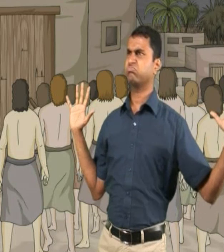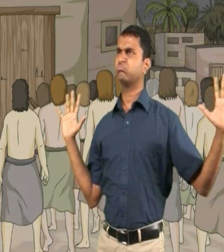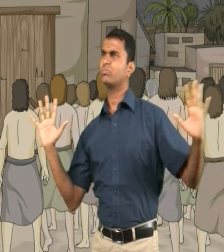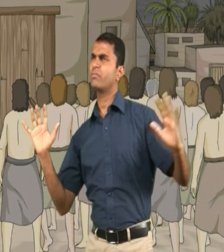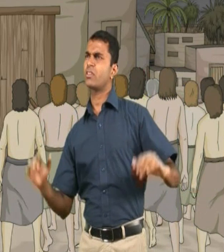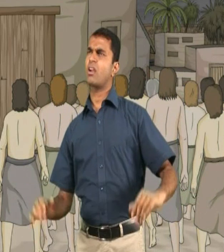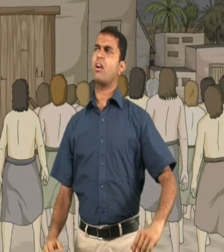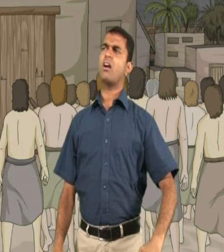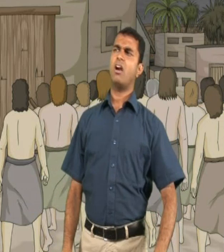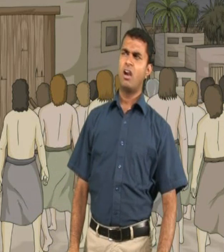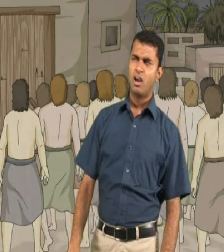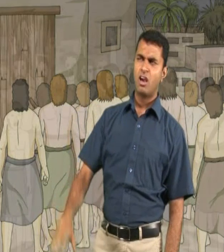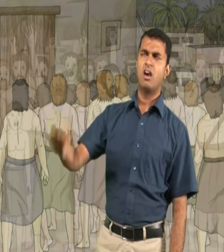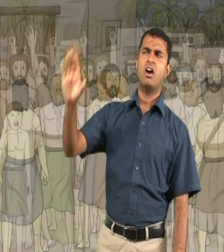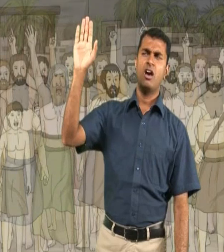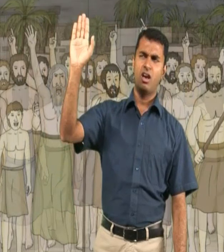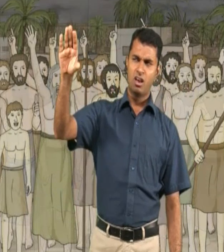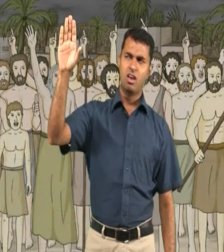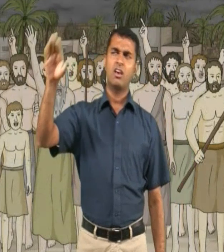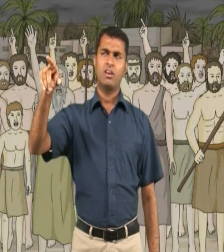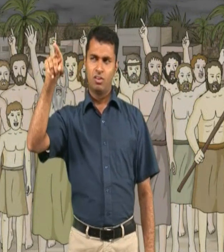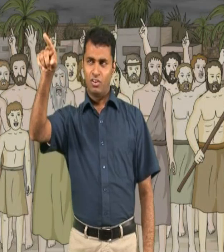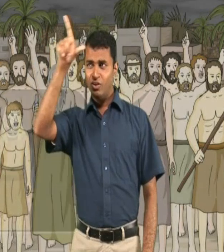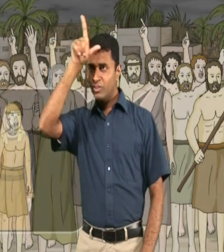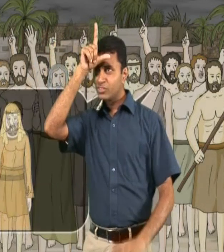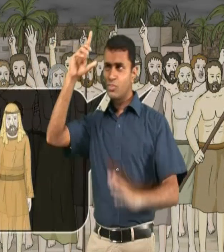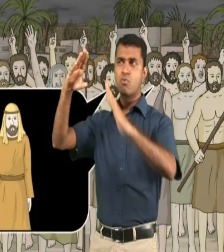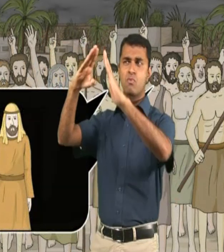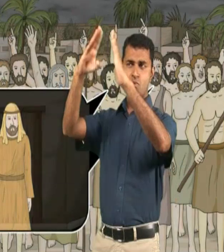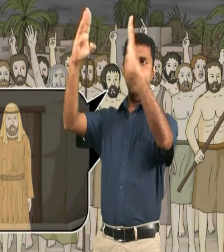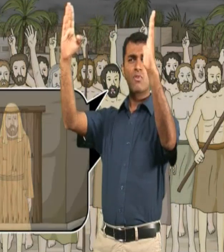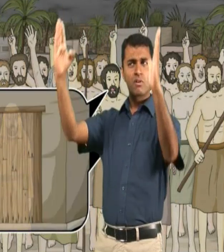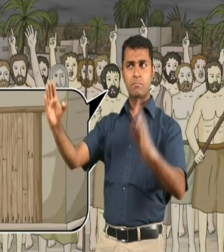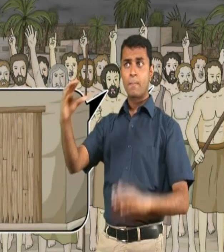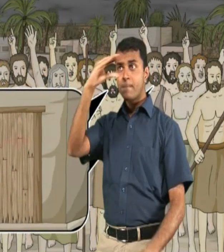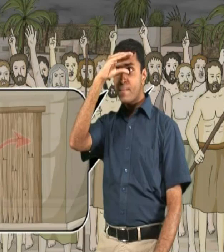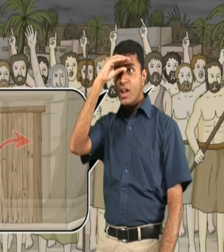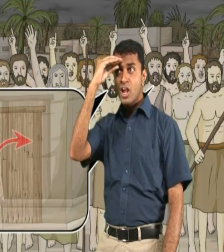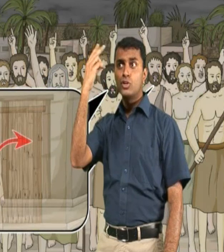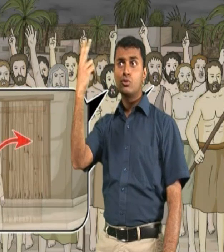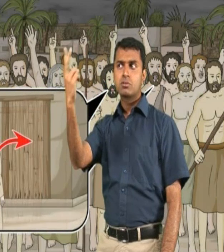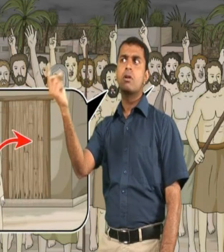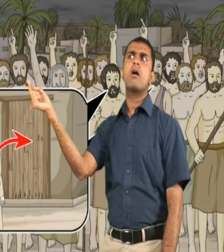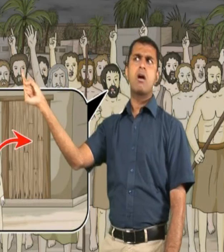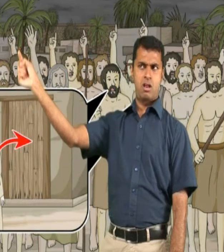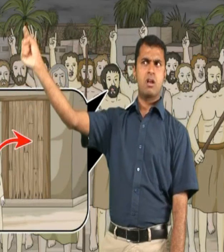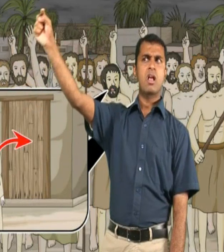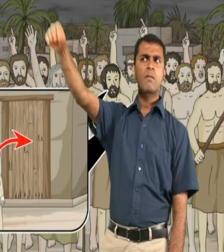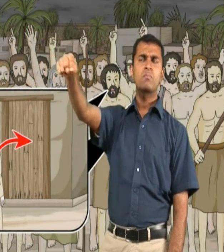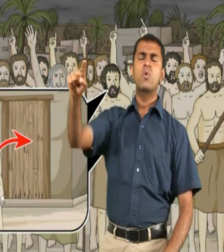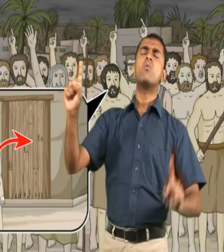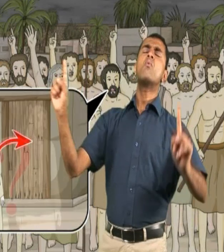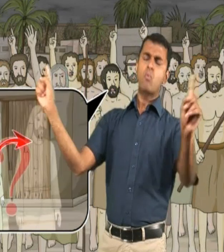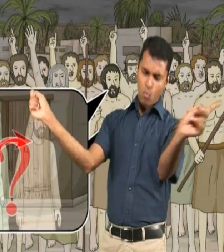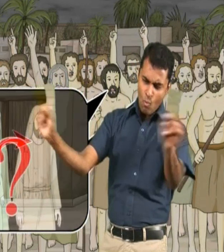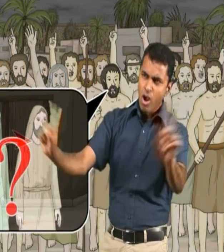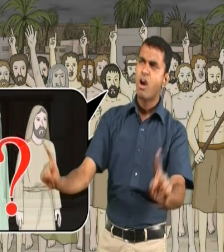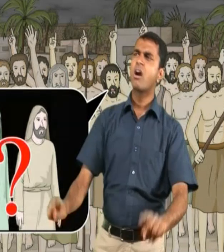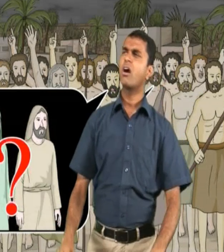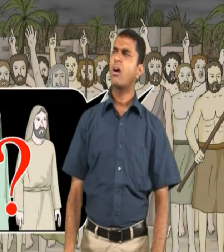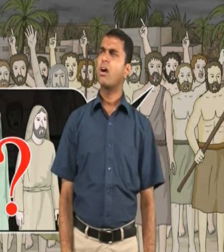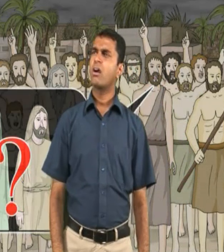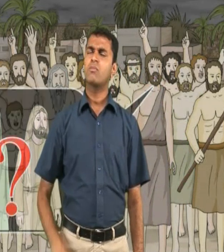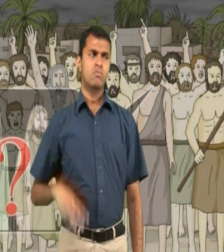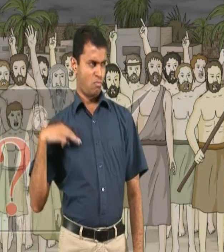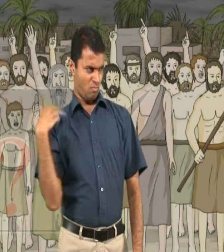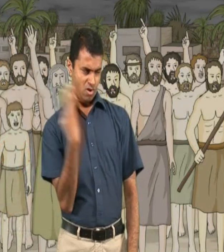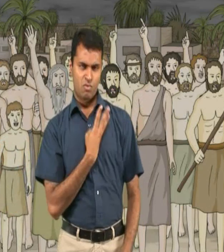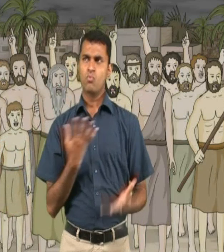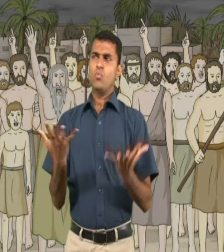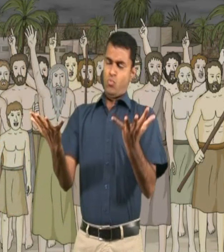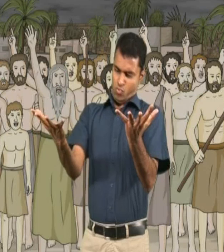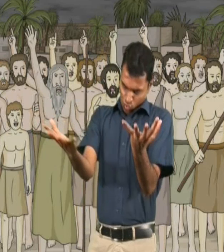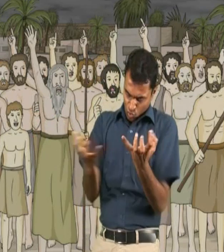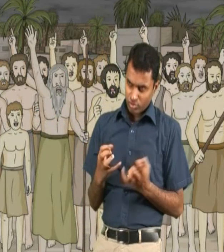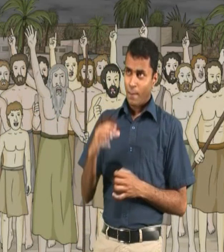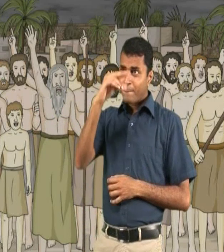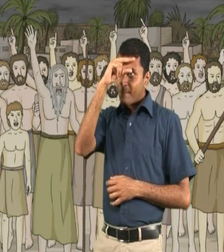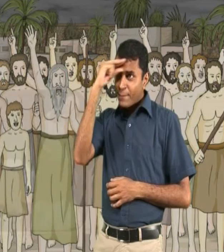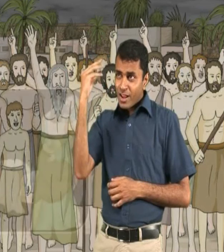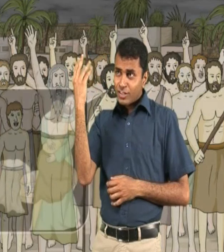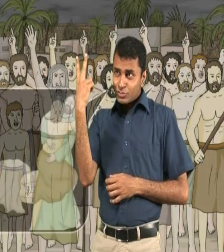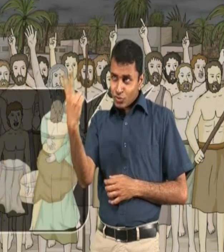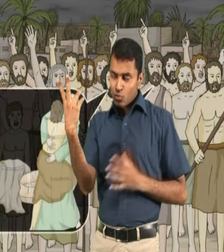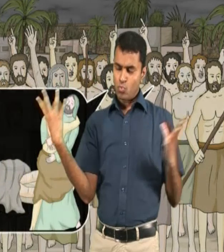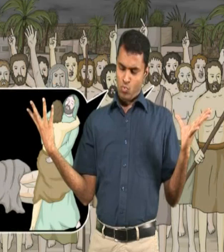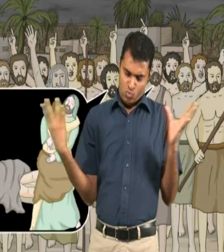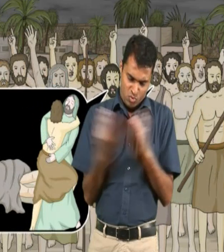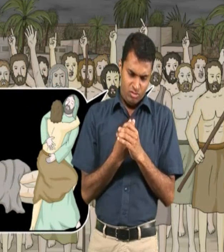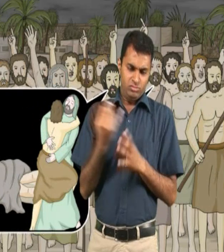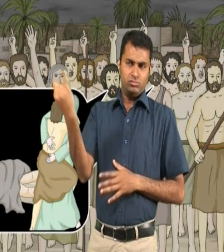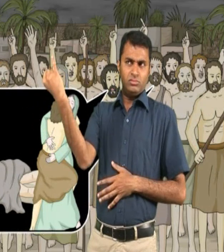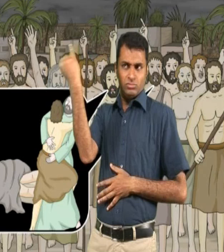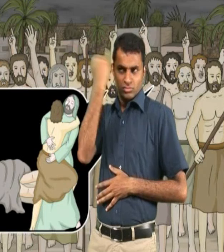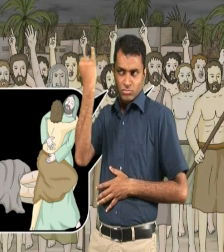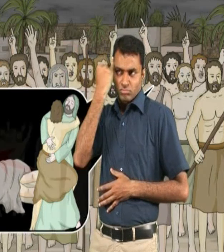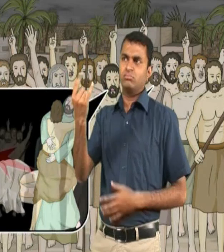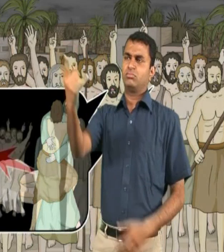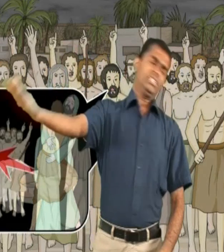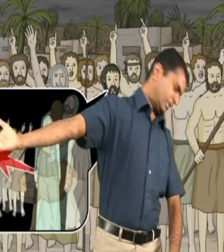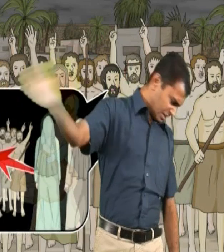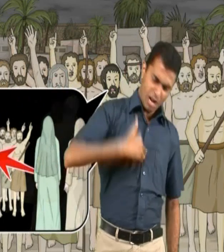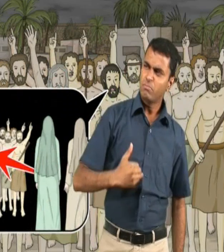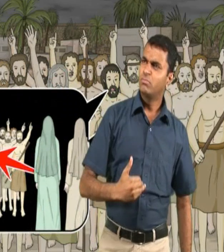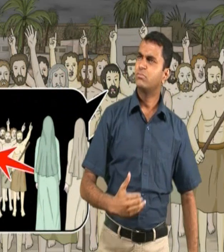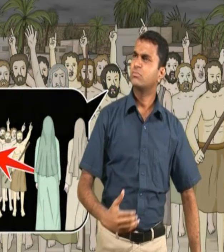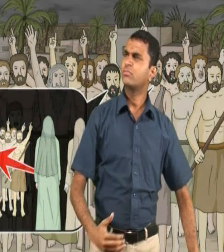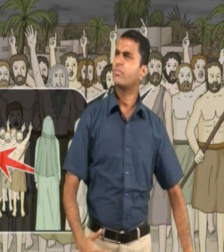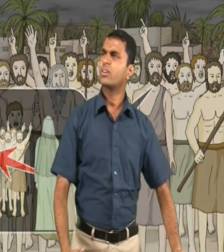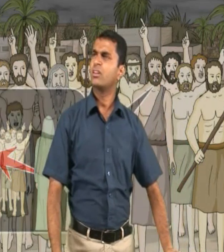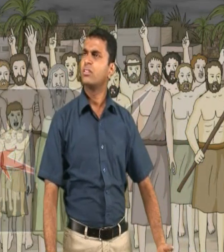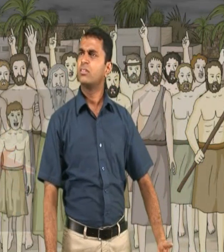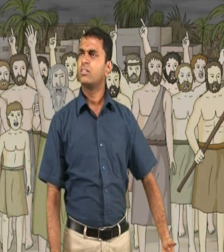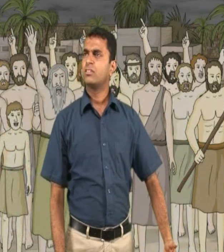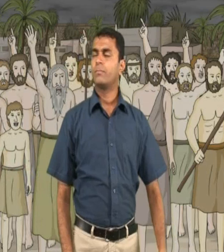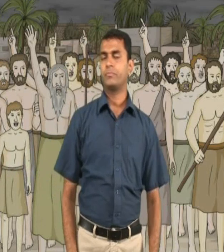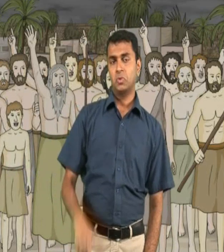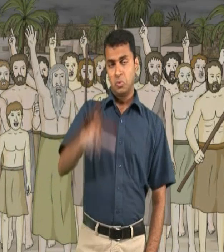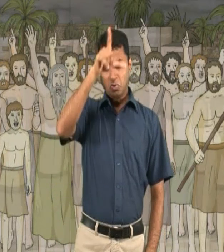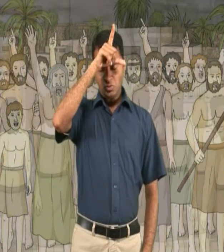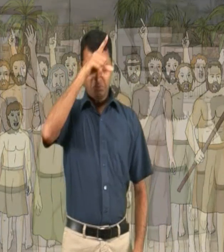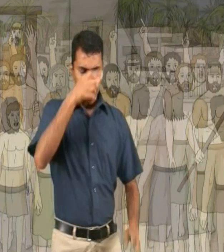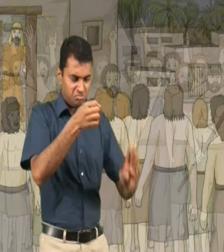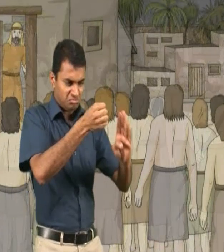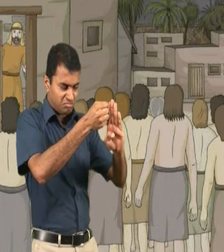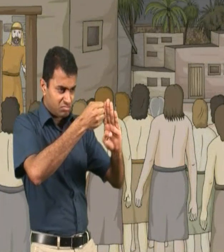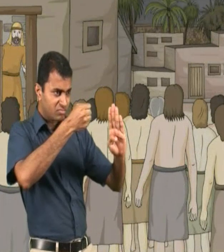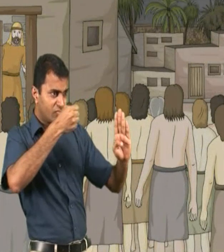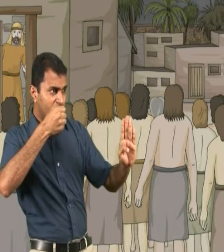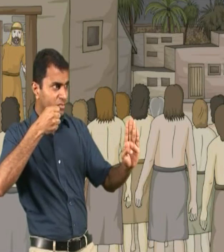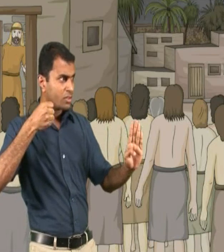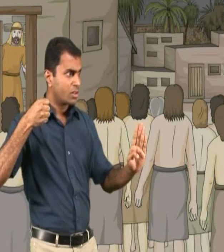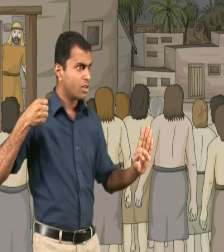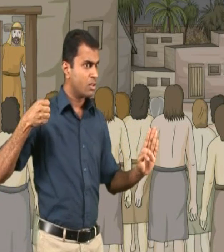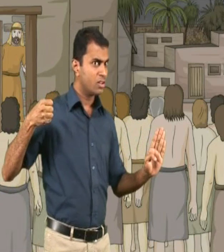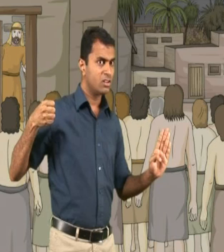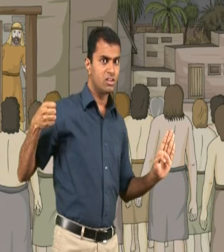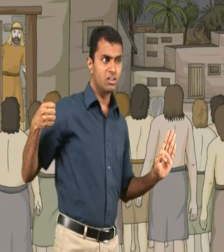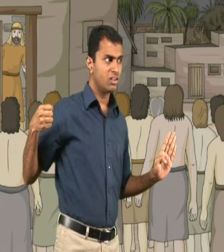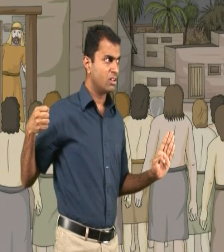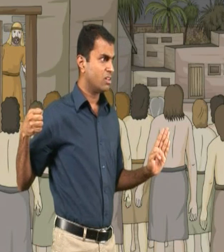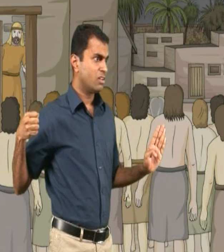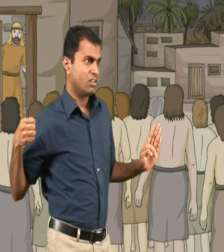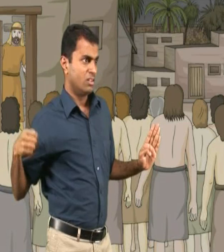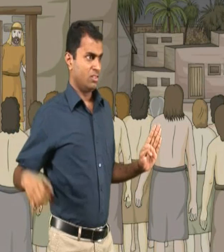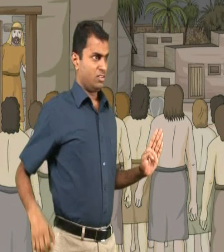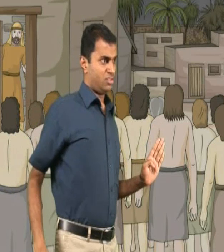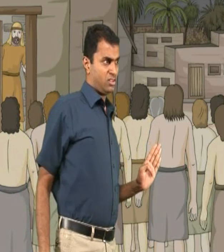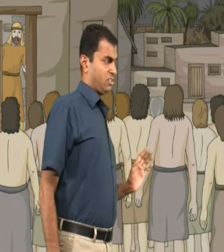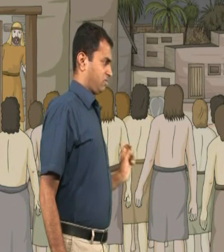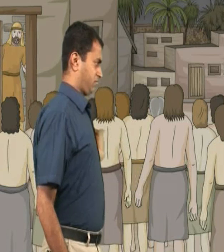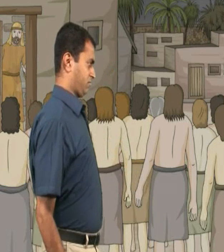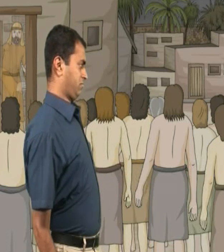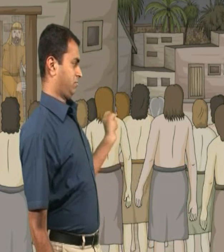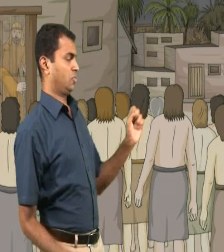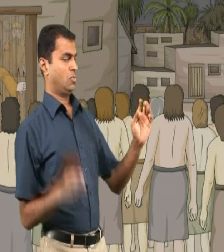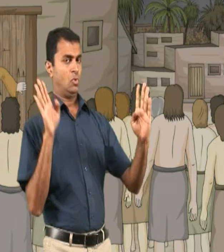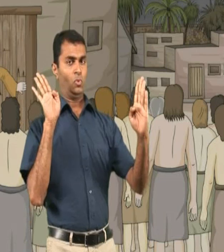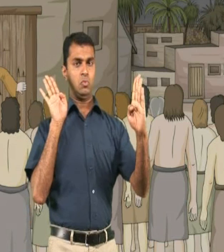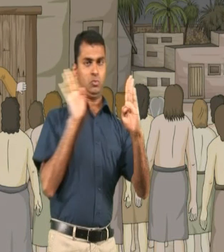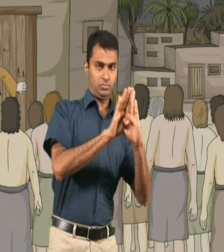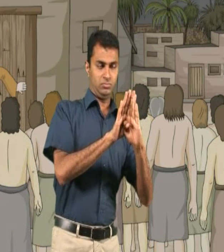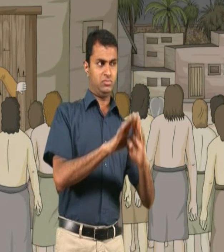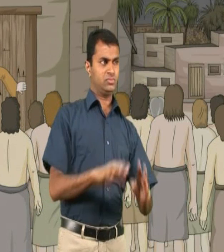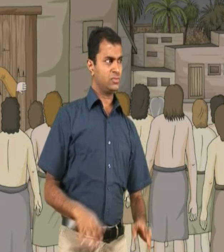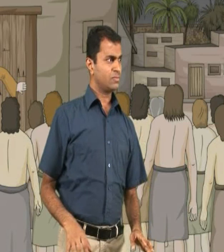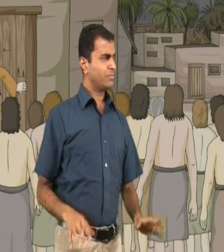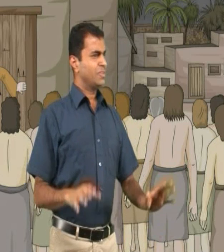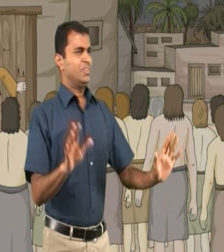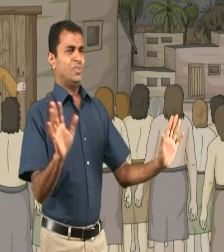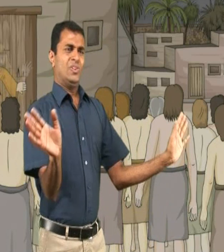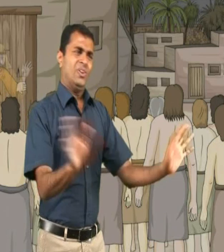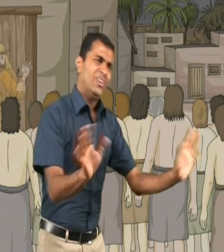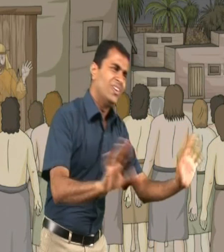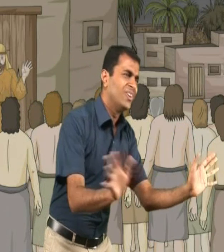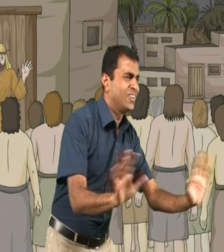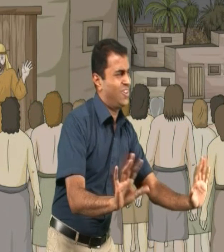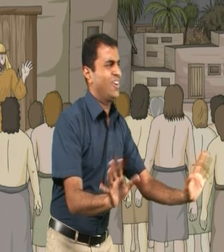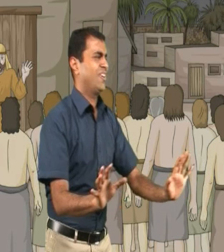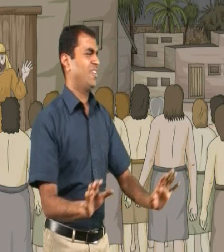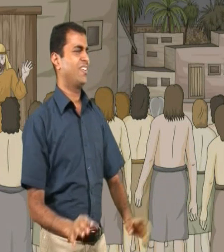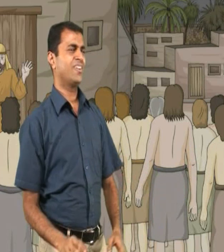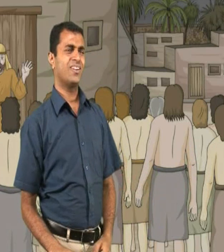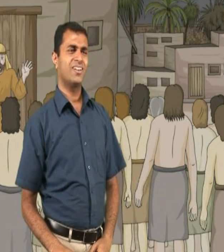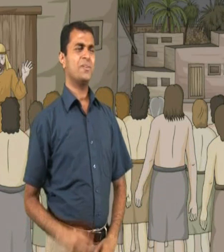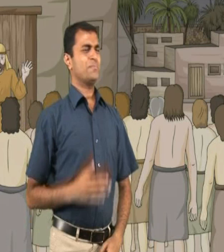They called out to Lot, saying, “Where are the men who came to you tonight? Send them out to us so we can have relations with them!” Lot went outside to meet them, shutting the door behind him.